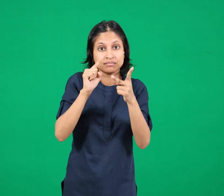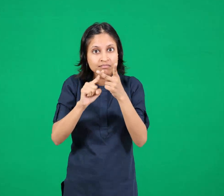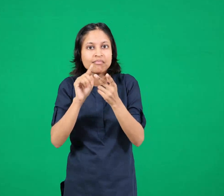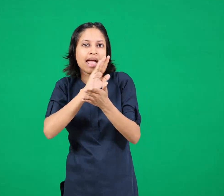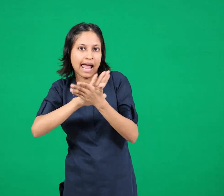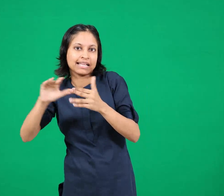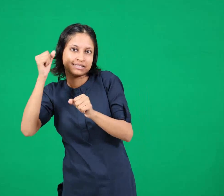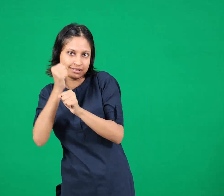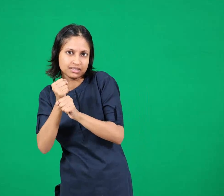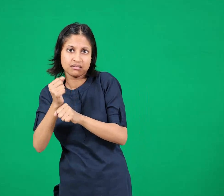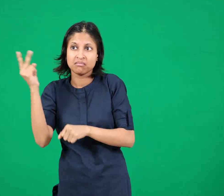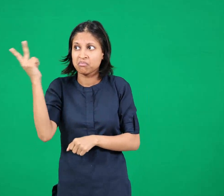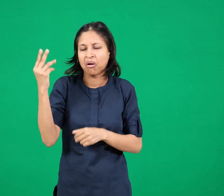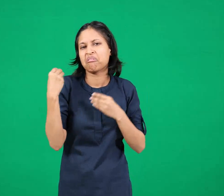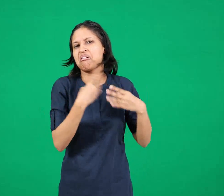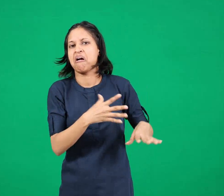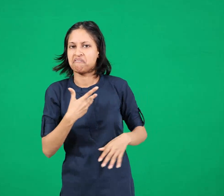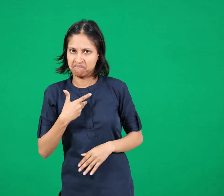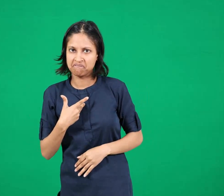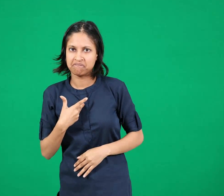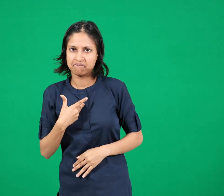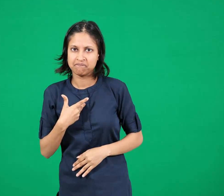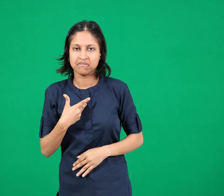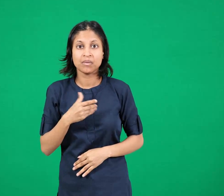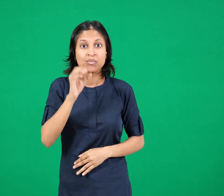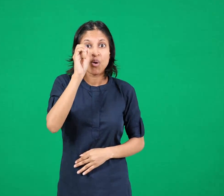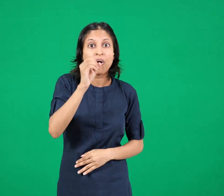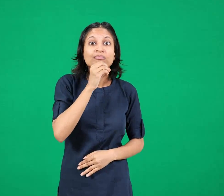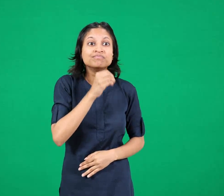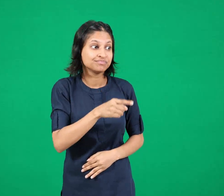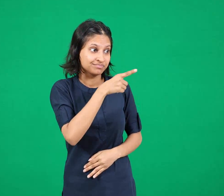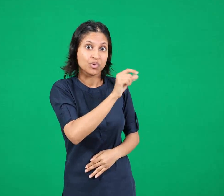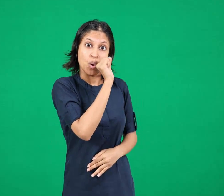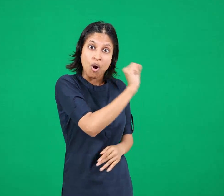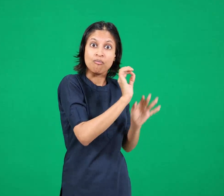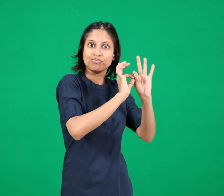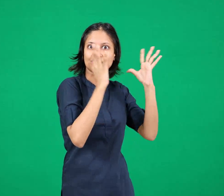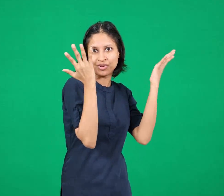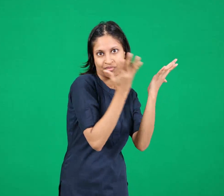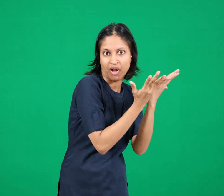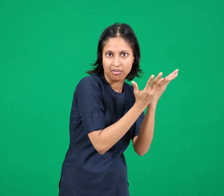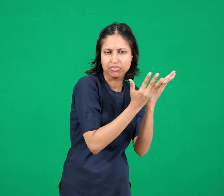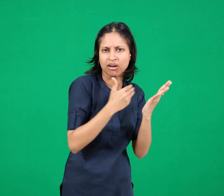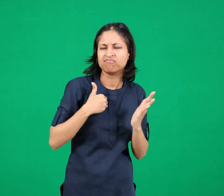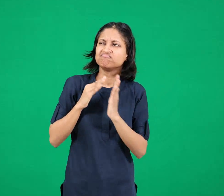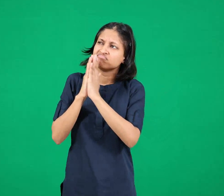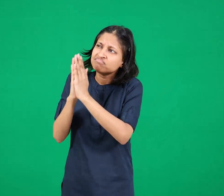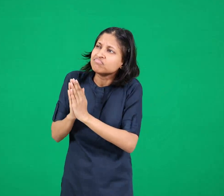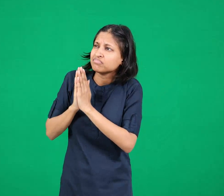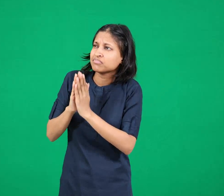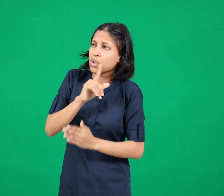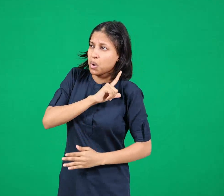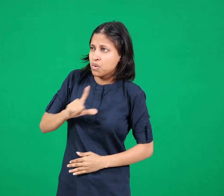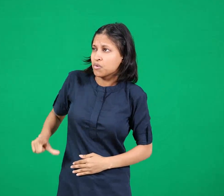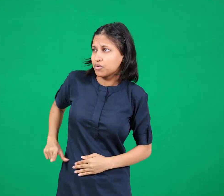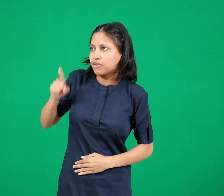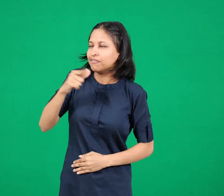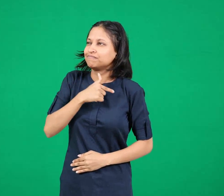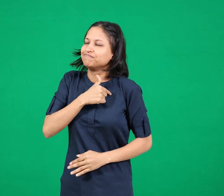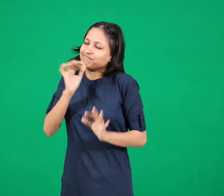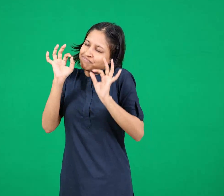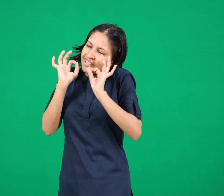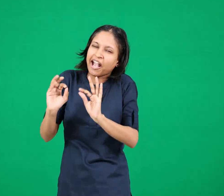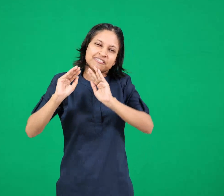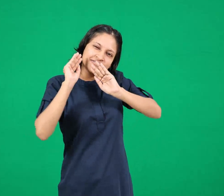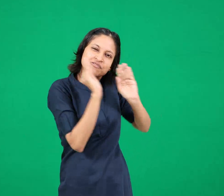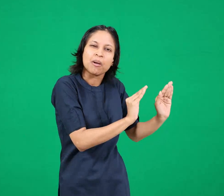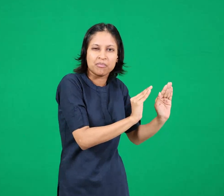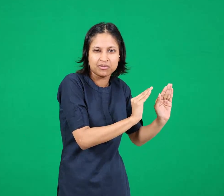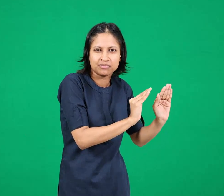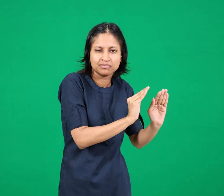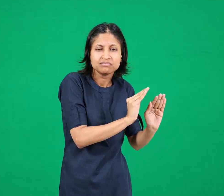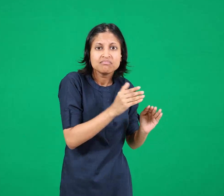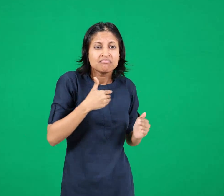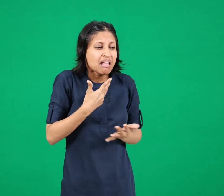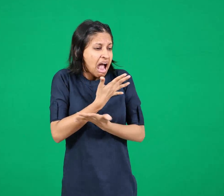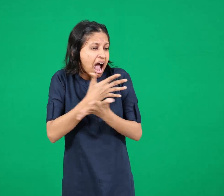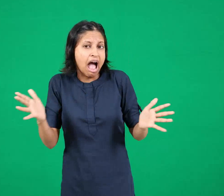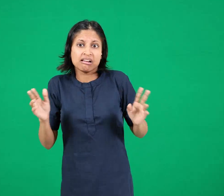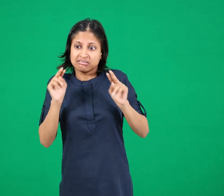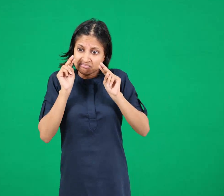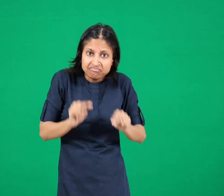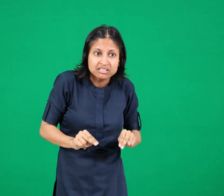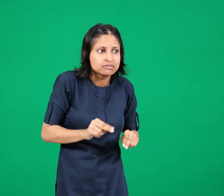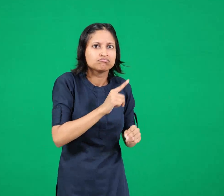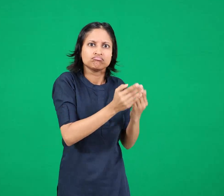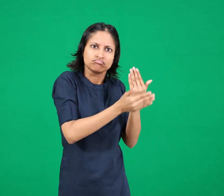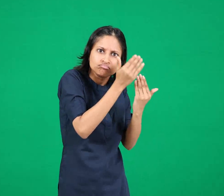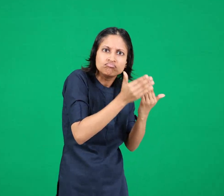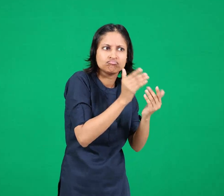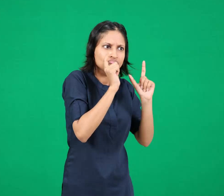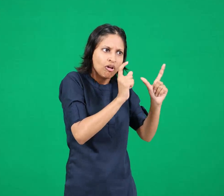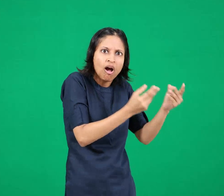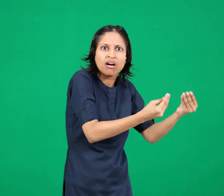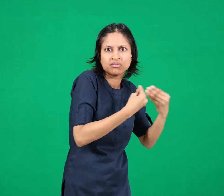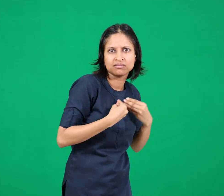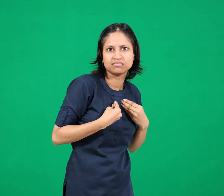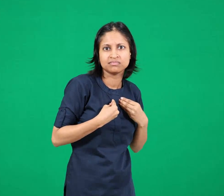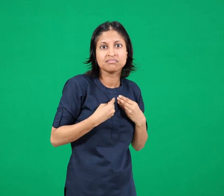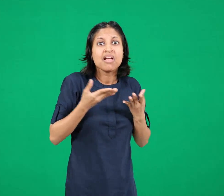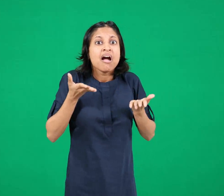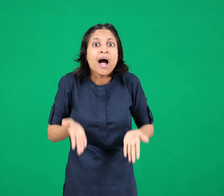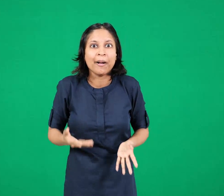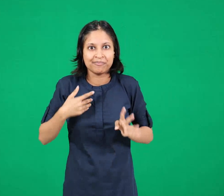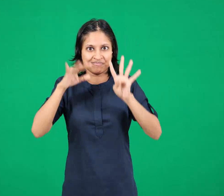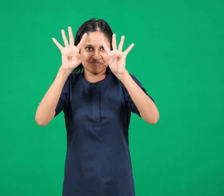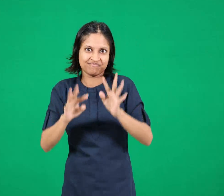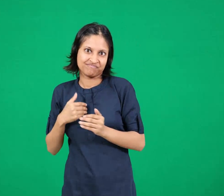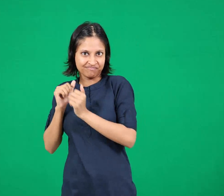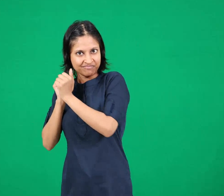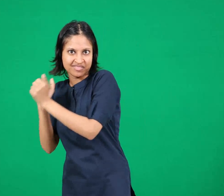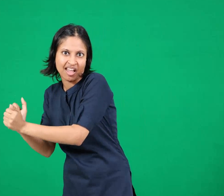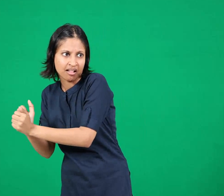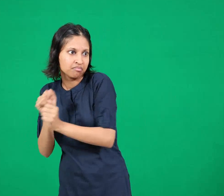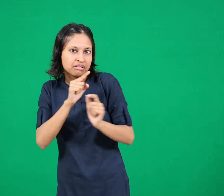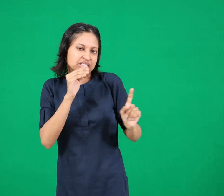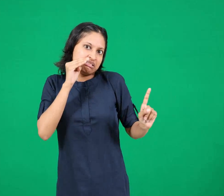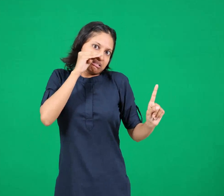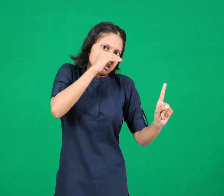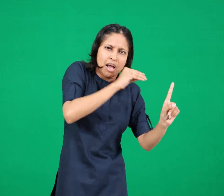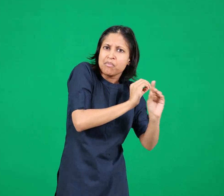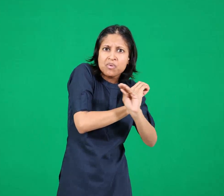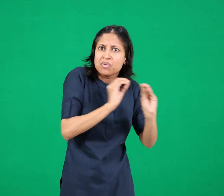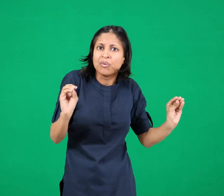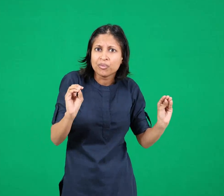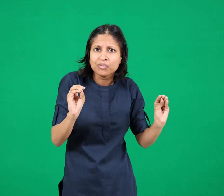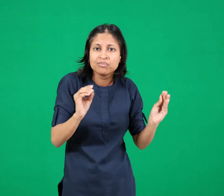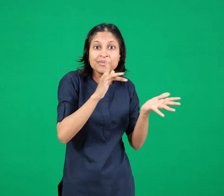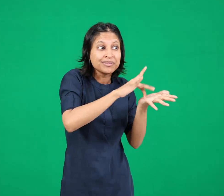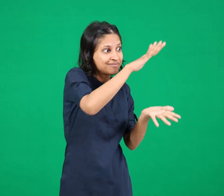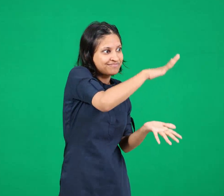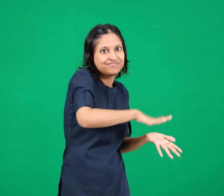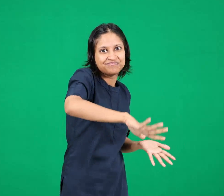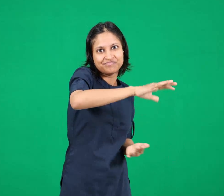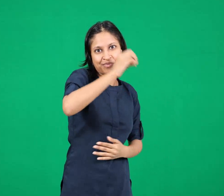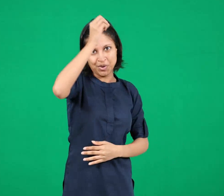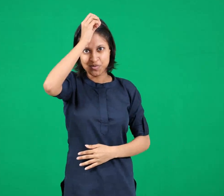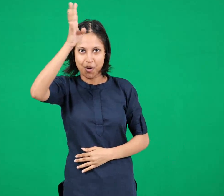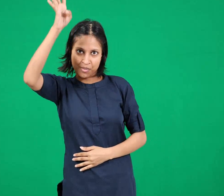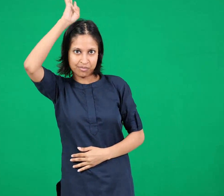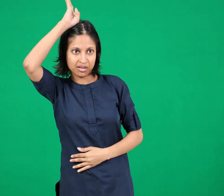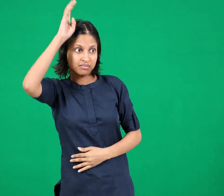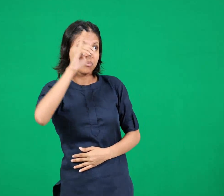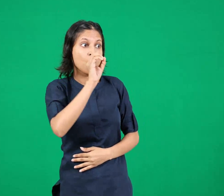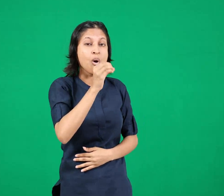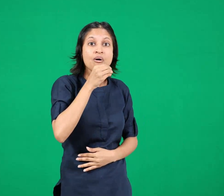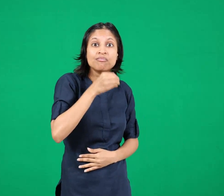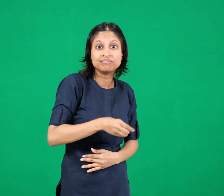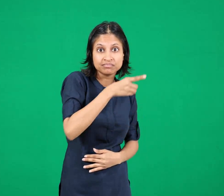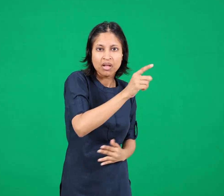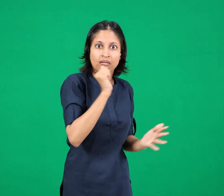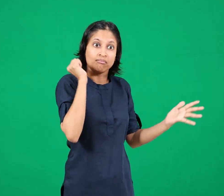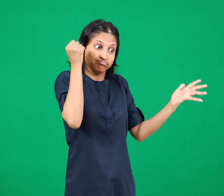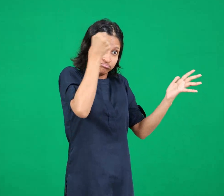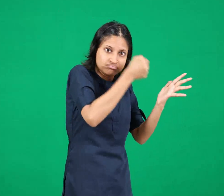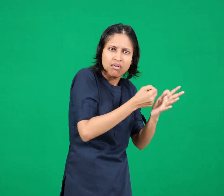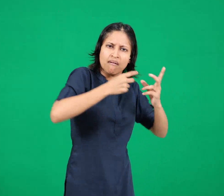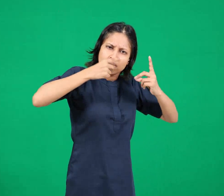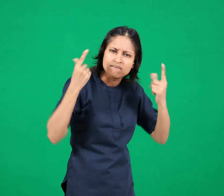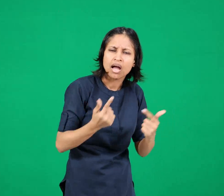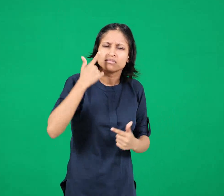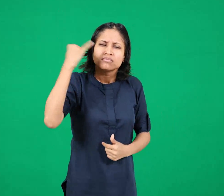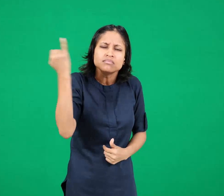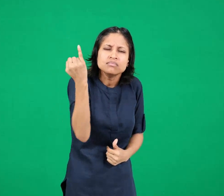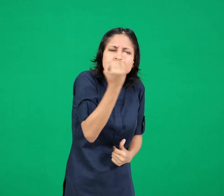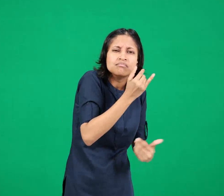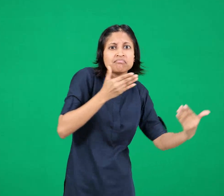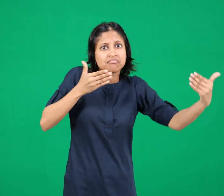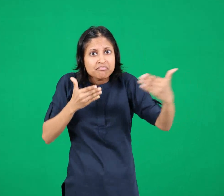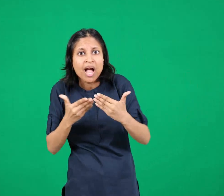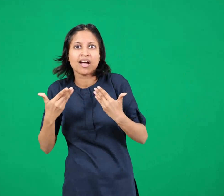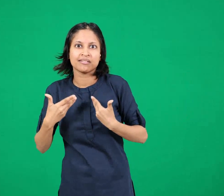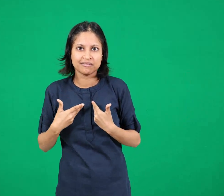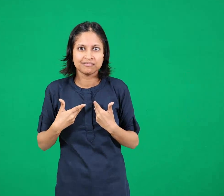May the Lord grant mercy to the household of Onesiphorus, because he has often refreshed me and was unashamed of my chains.